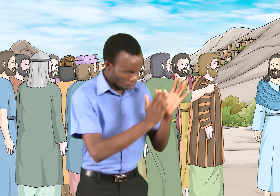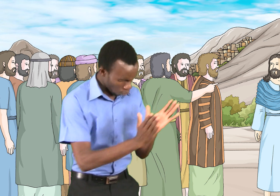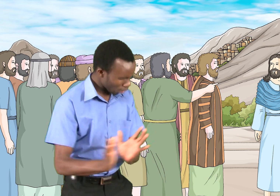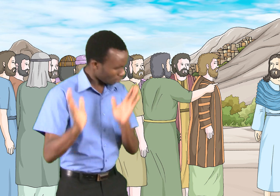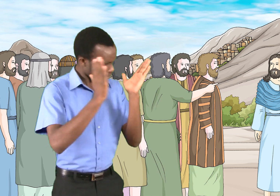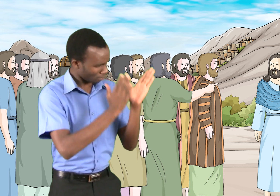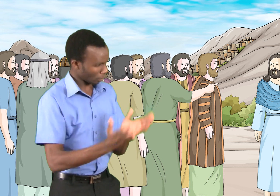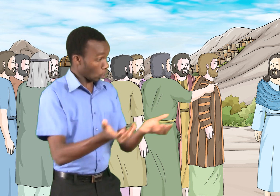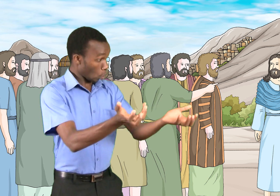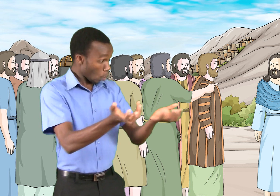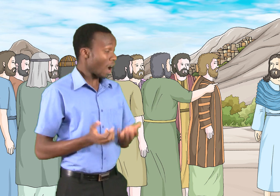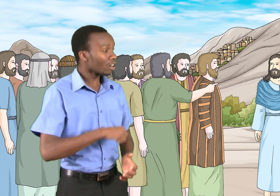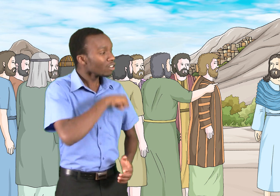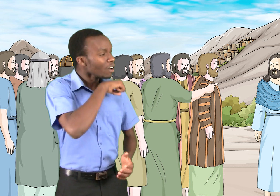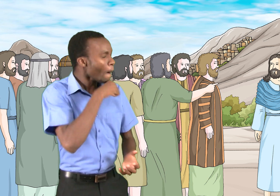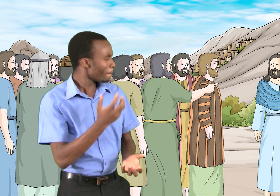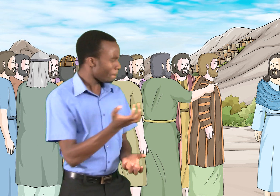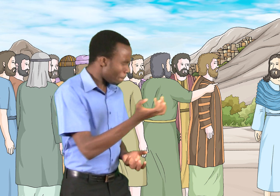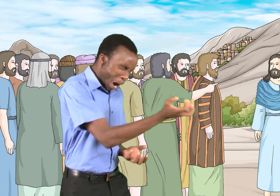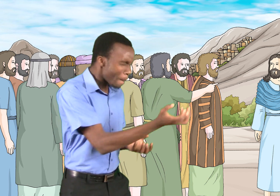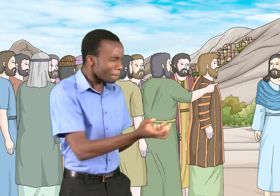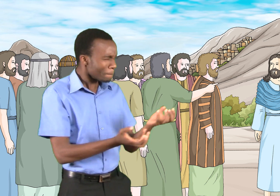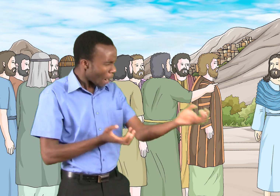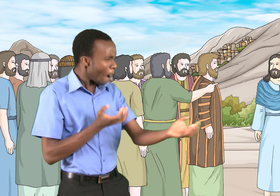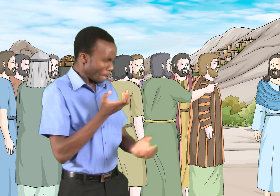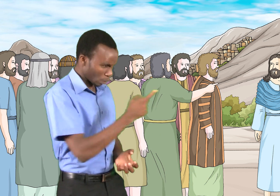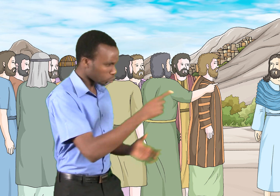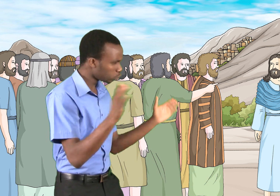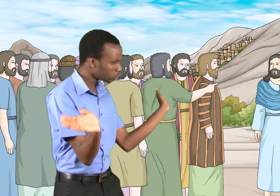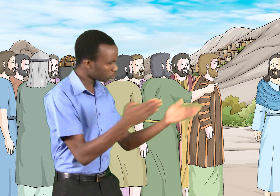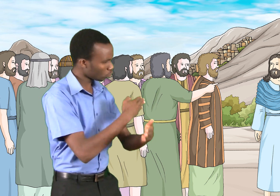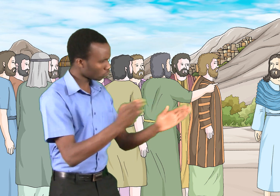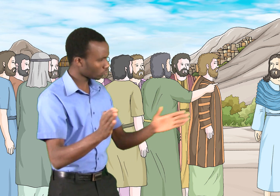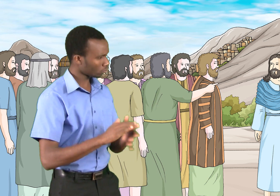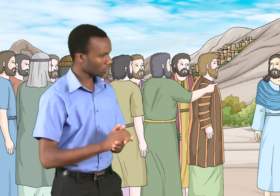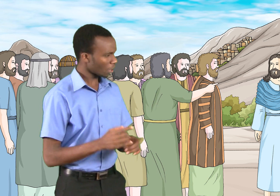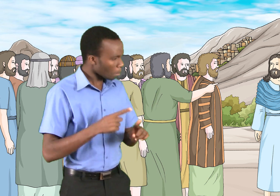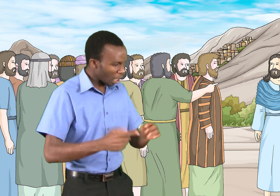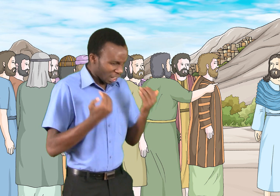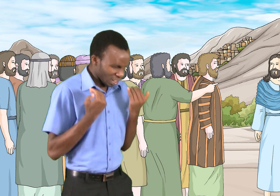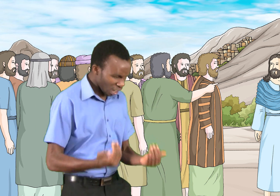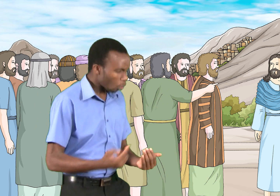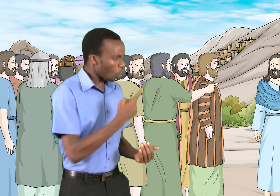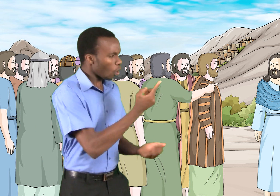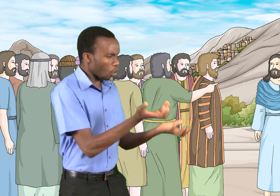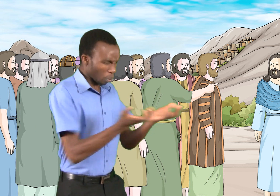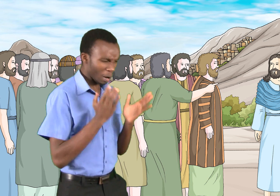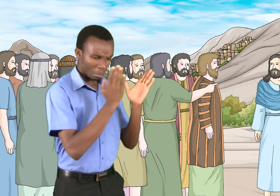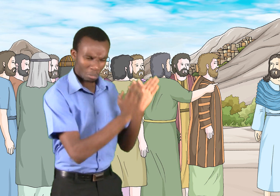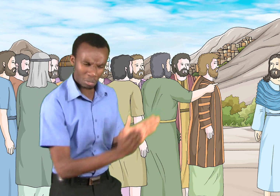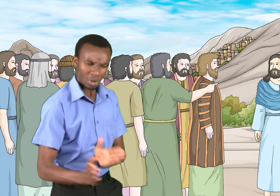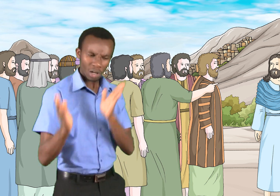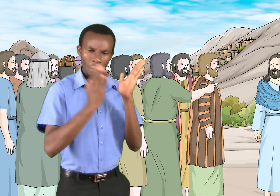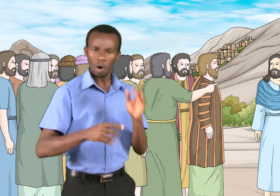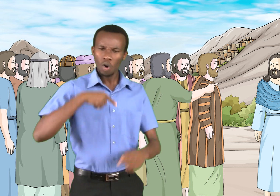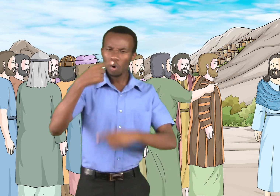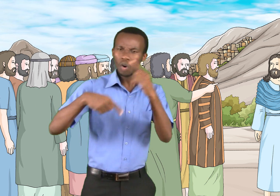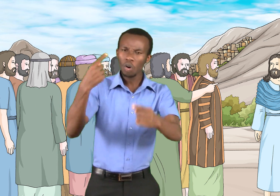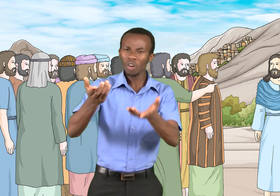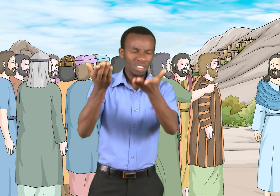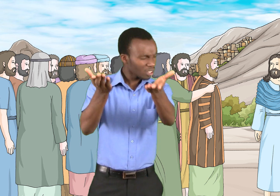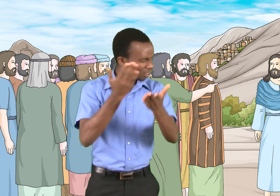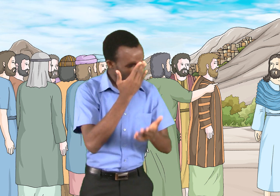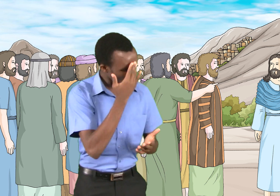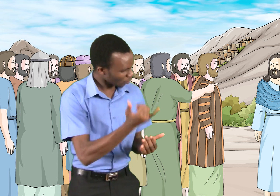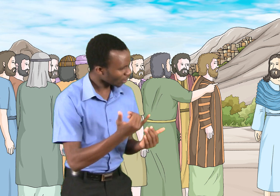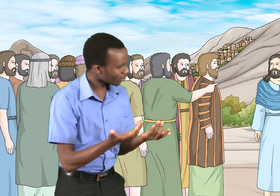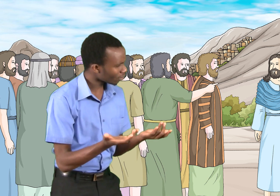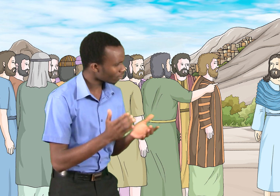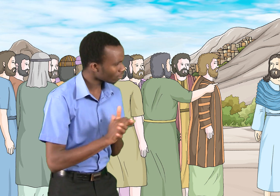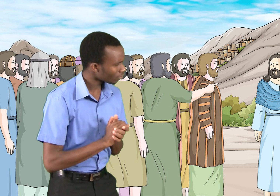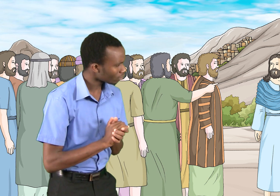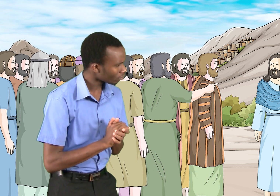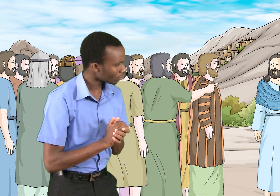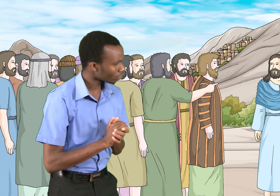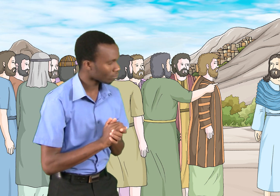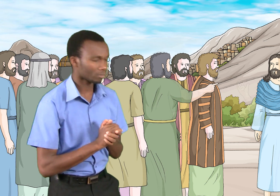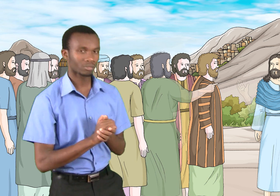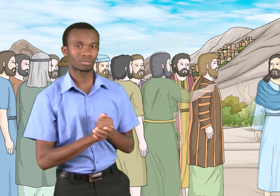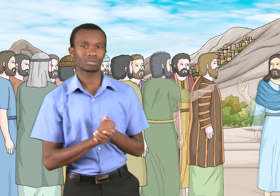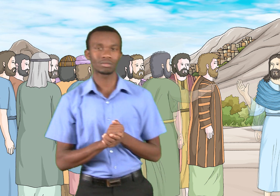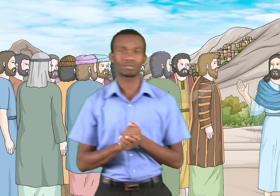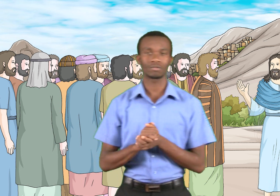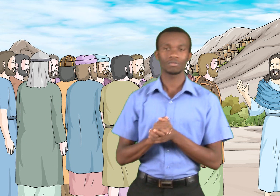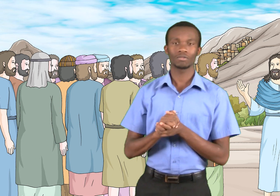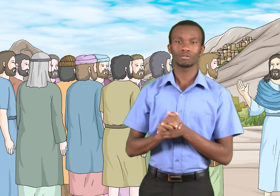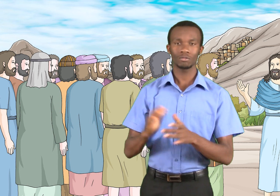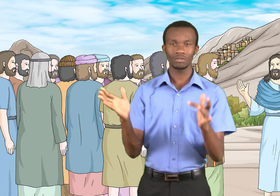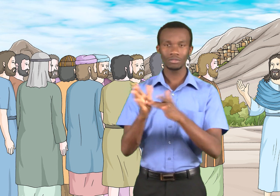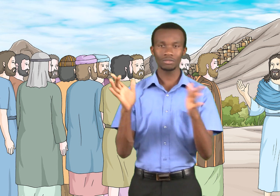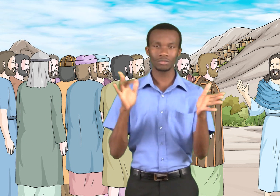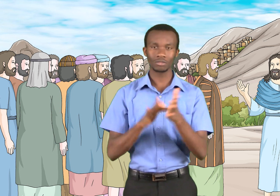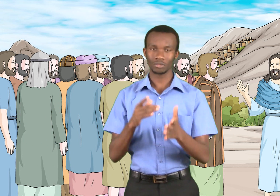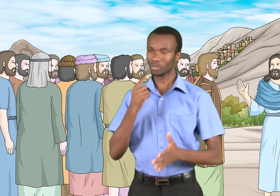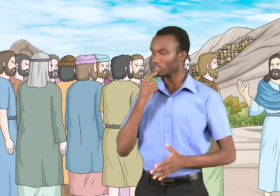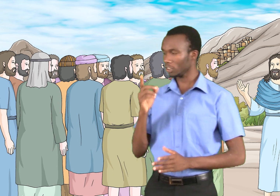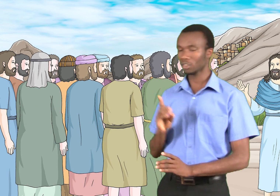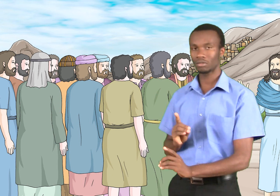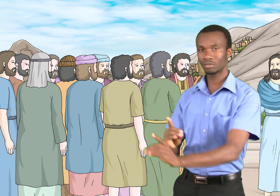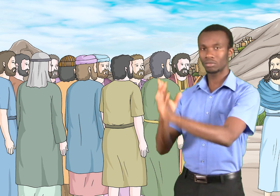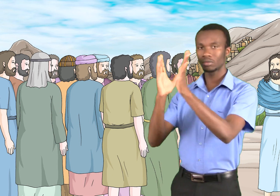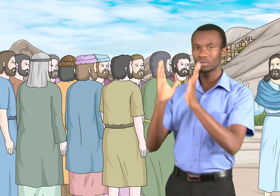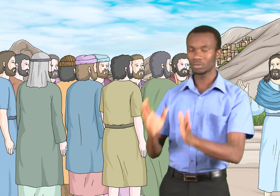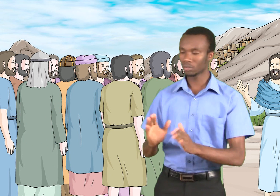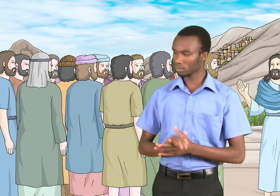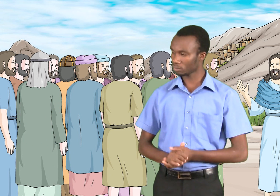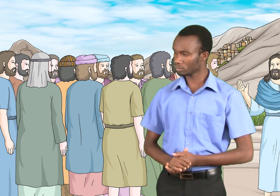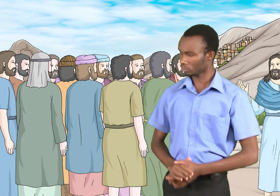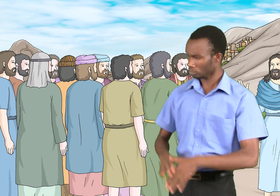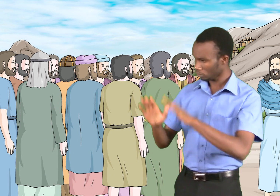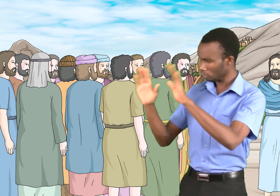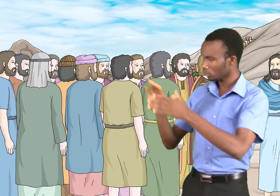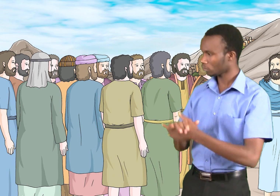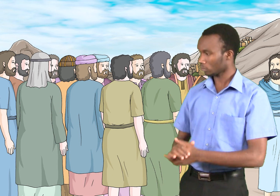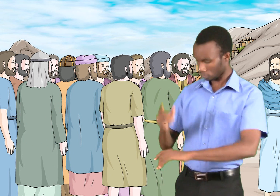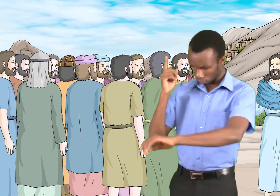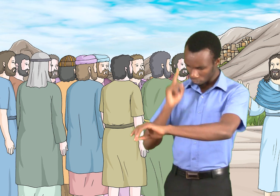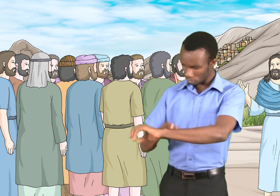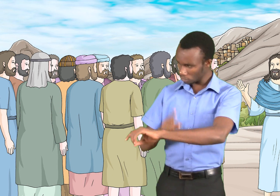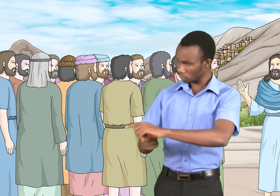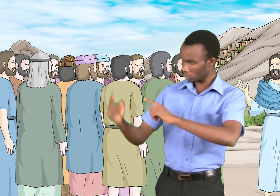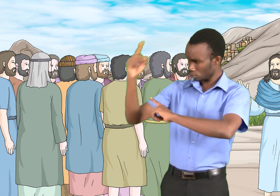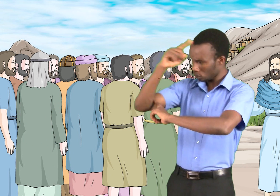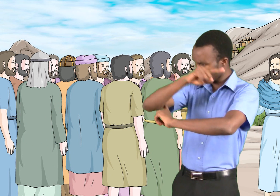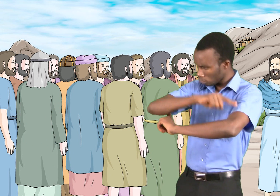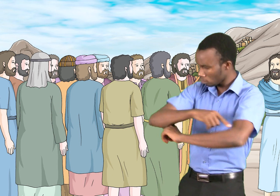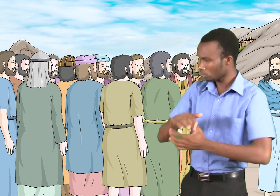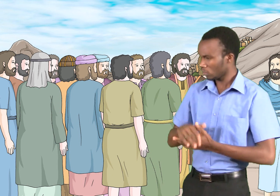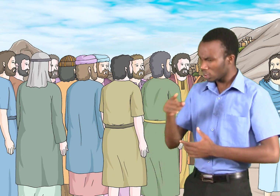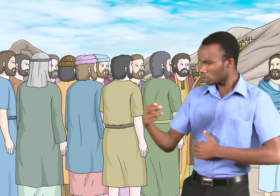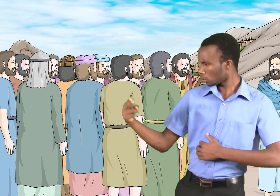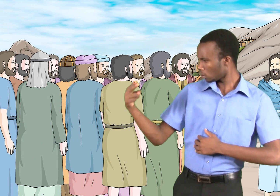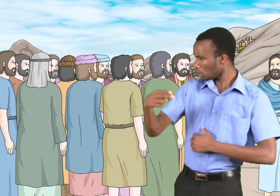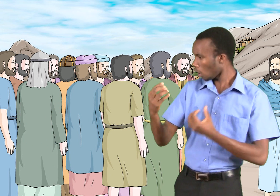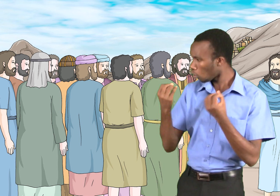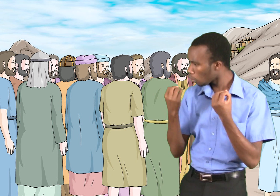Jesus answered, “Are there not twelve hours of daylight?